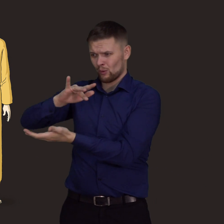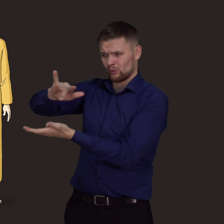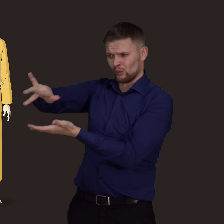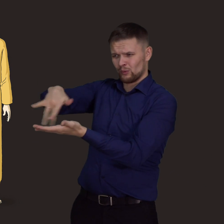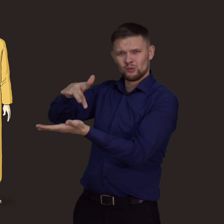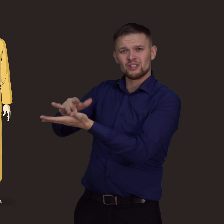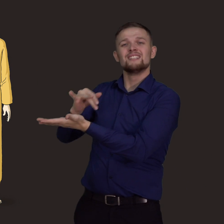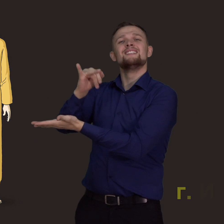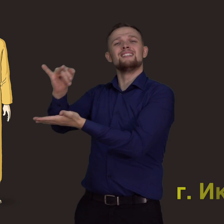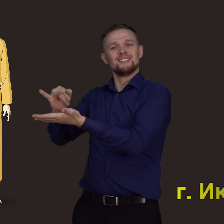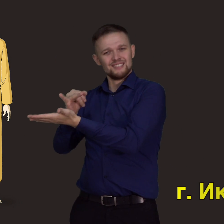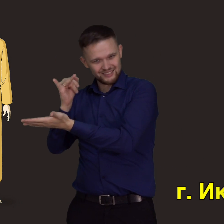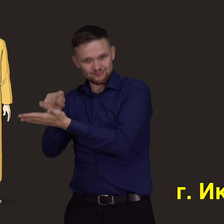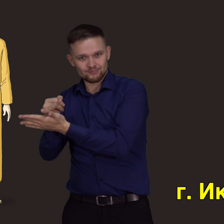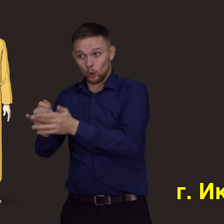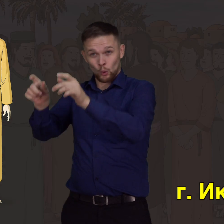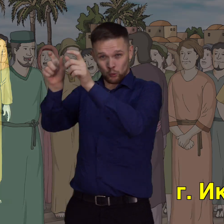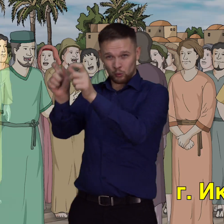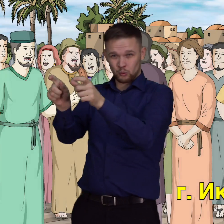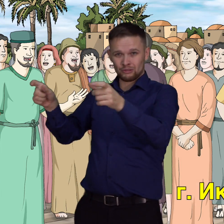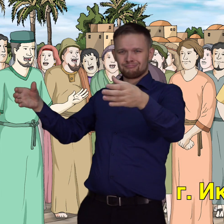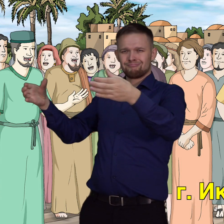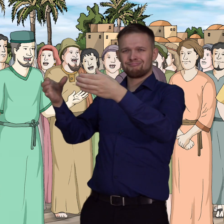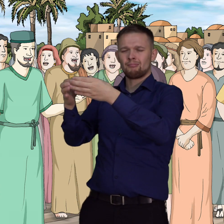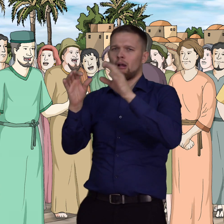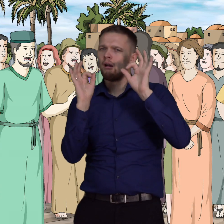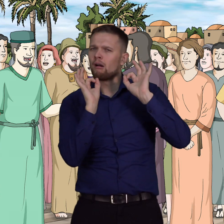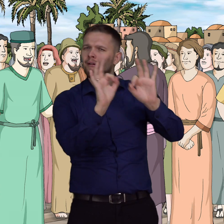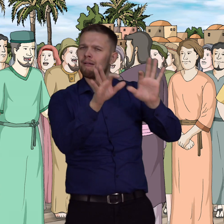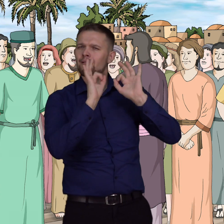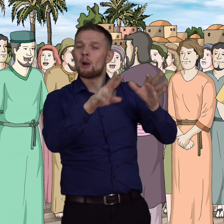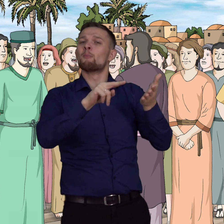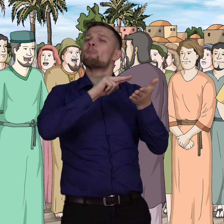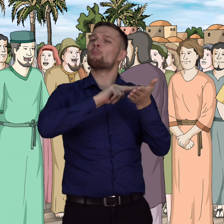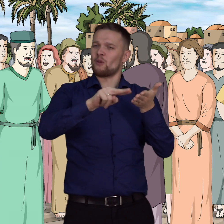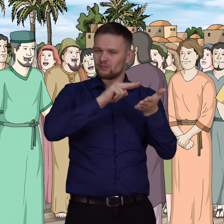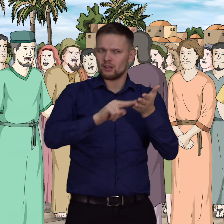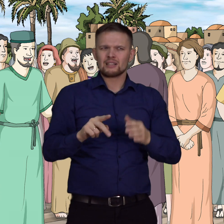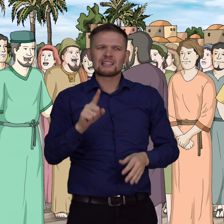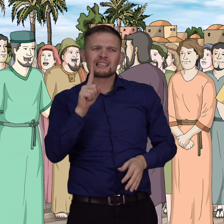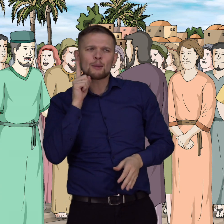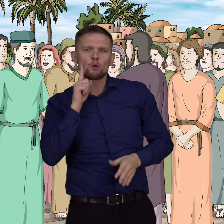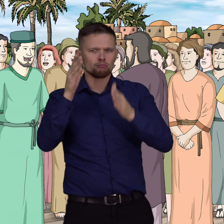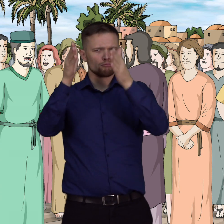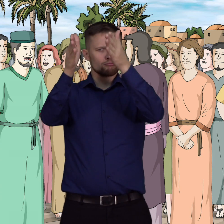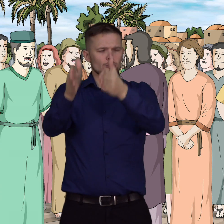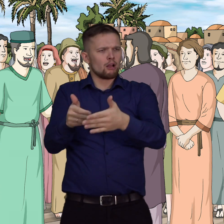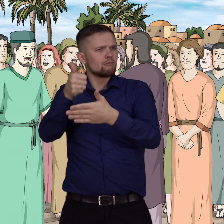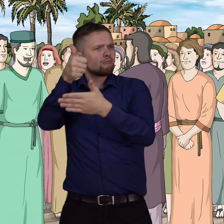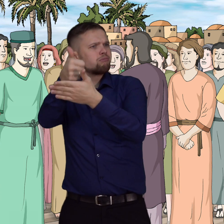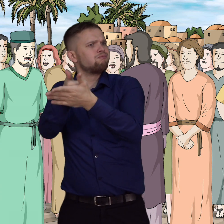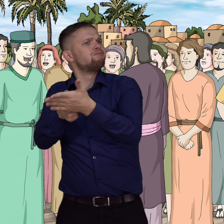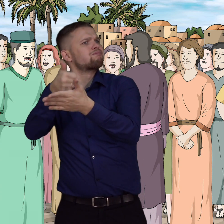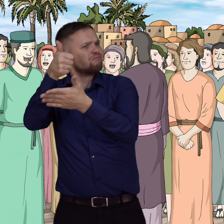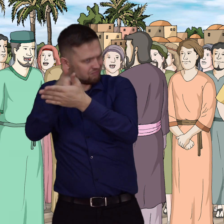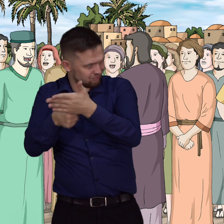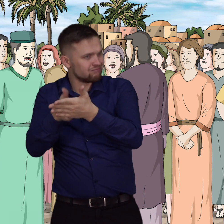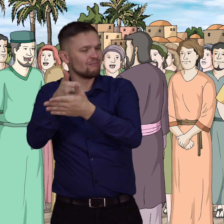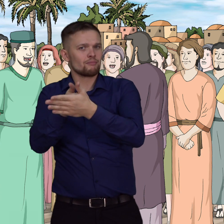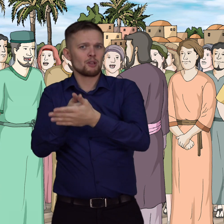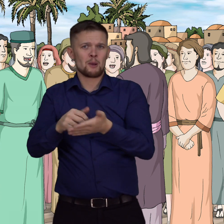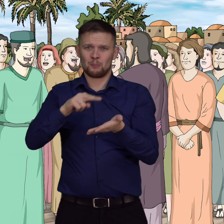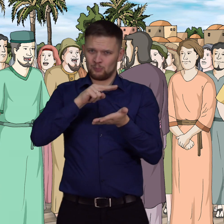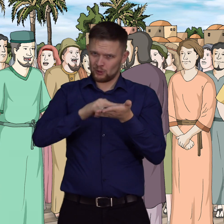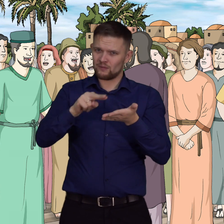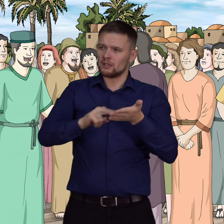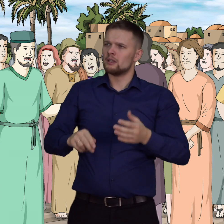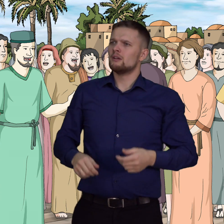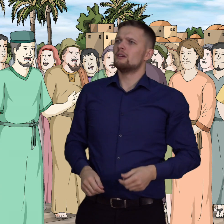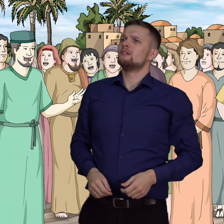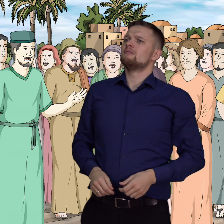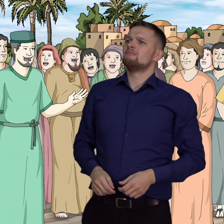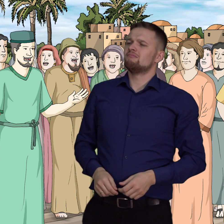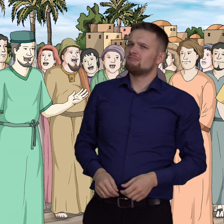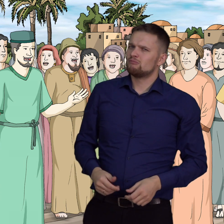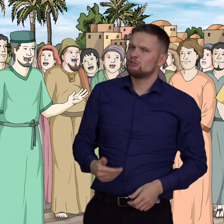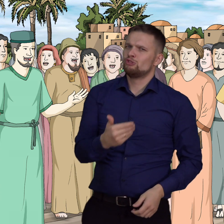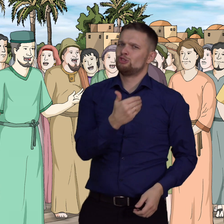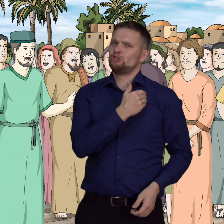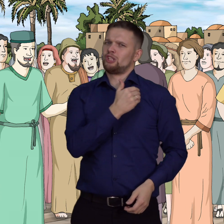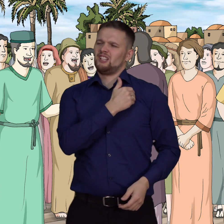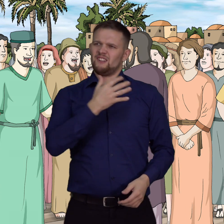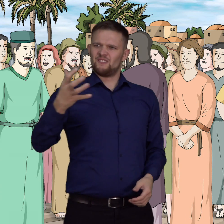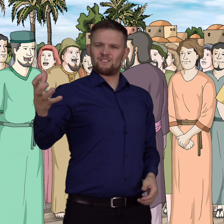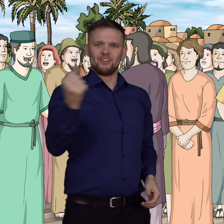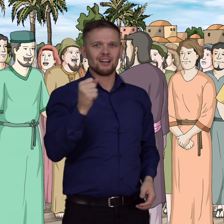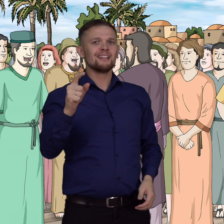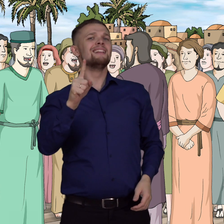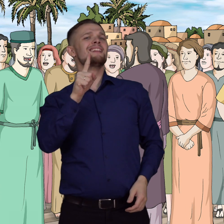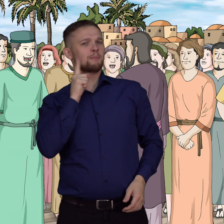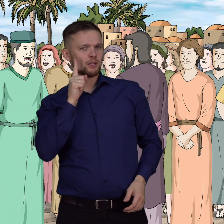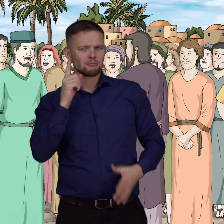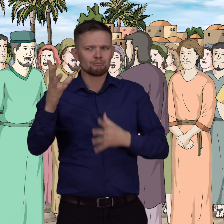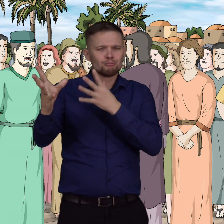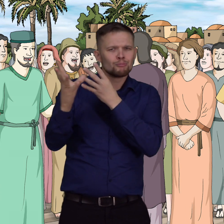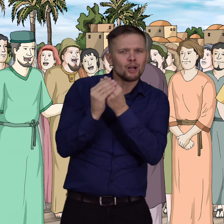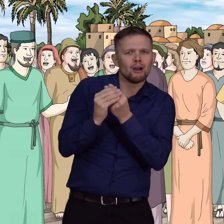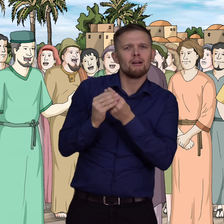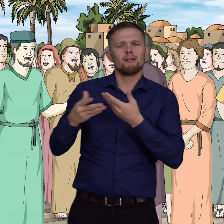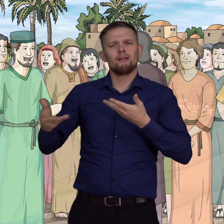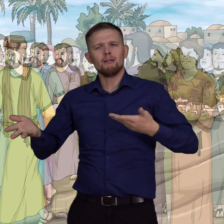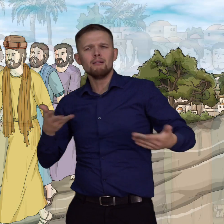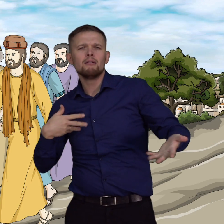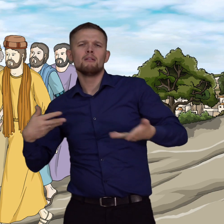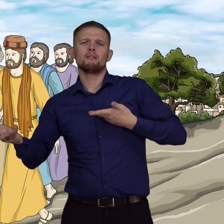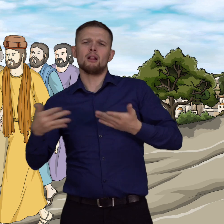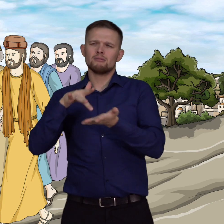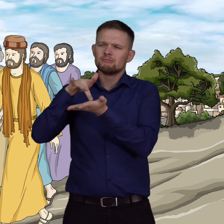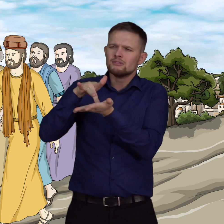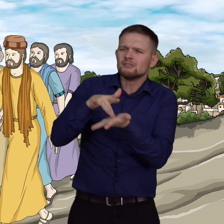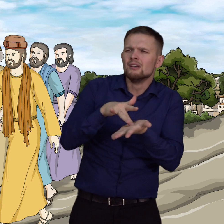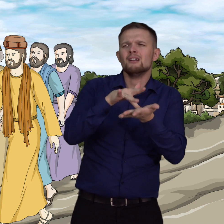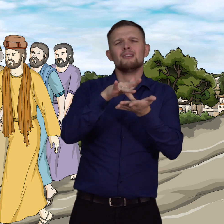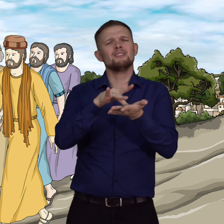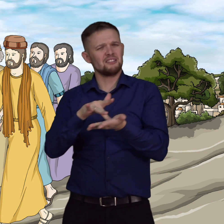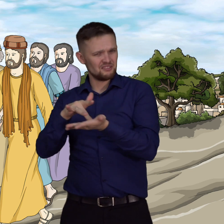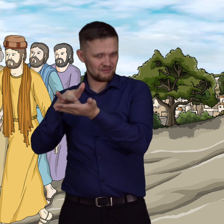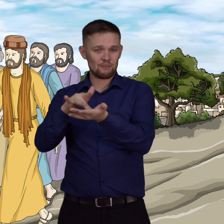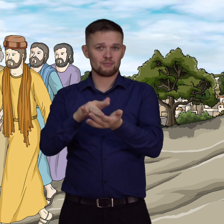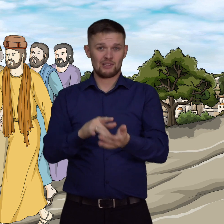The brothers in Lystra and Iconium spoke well of him.